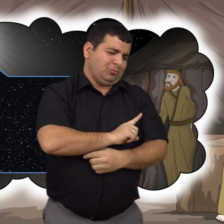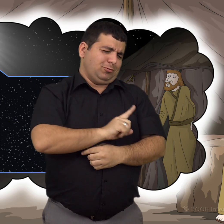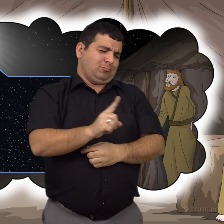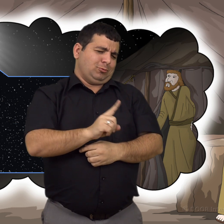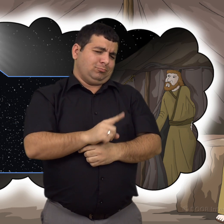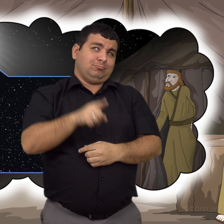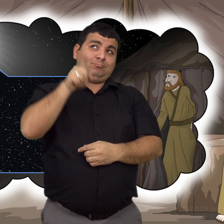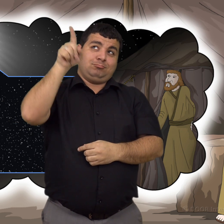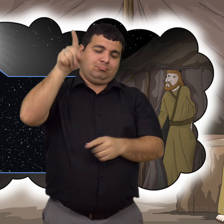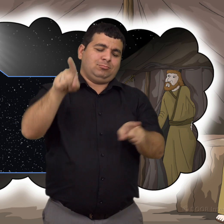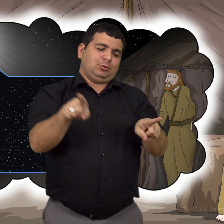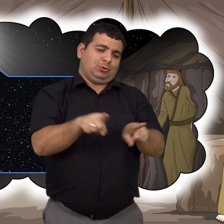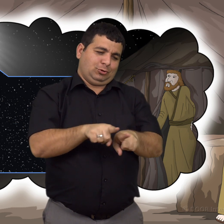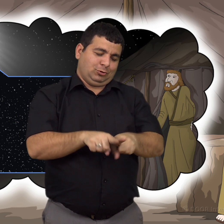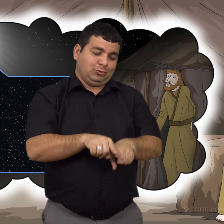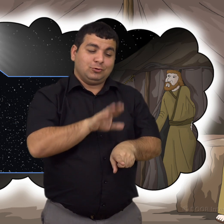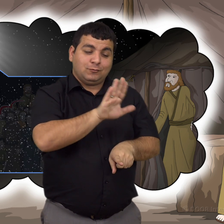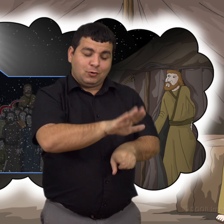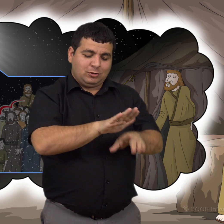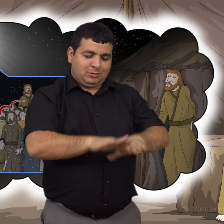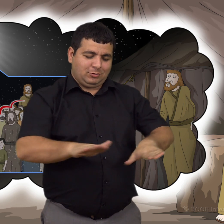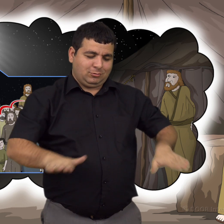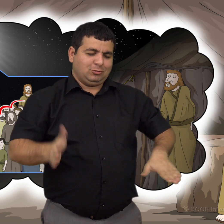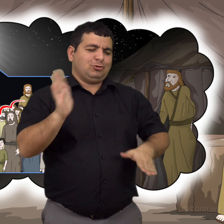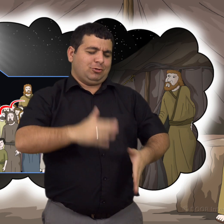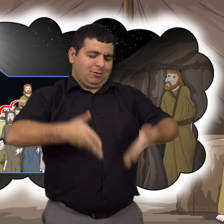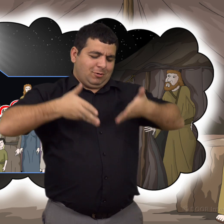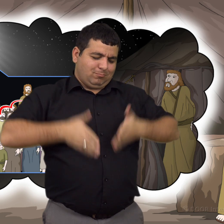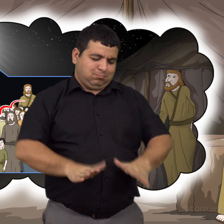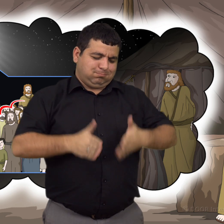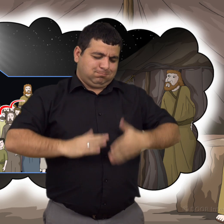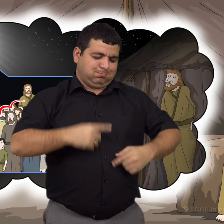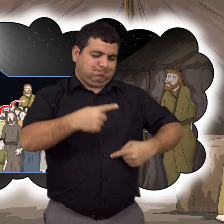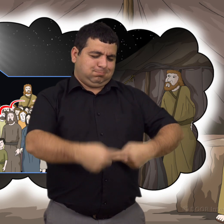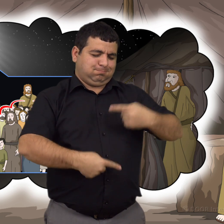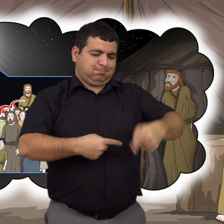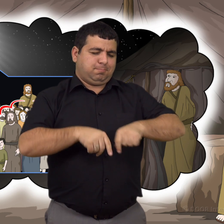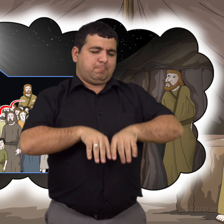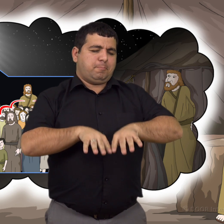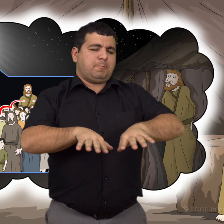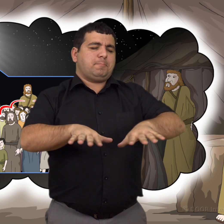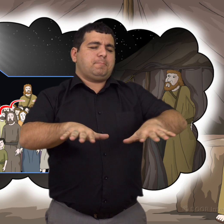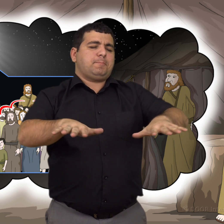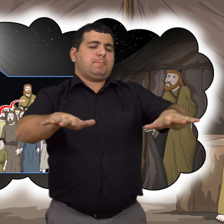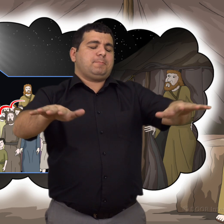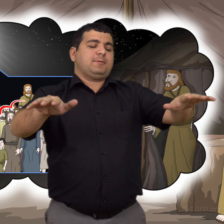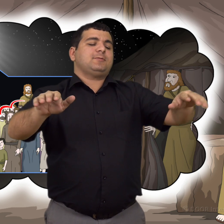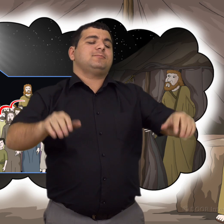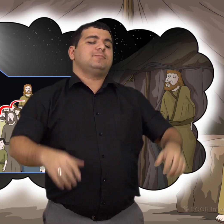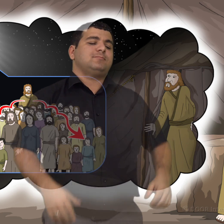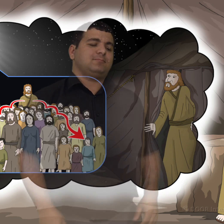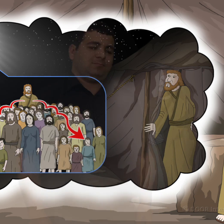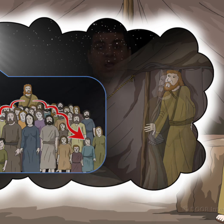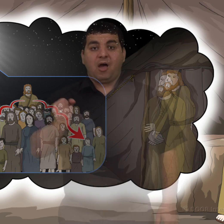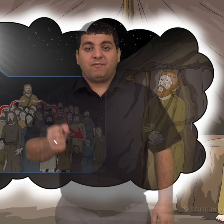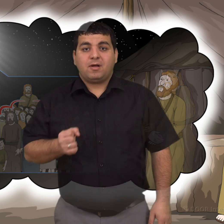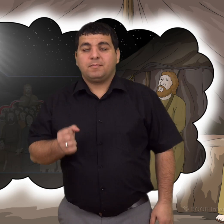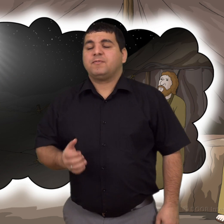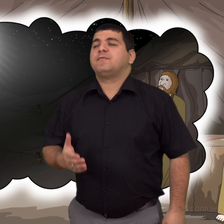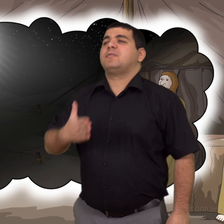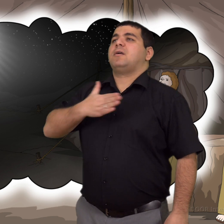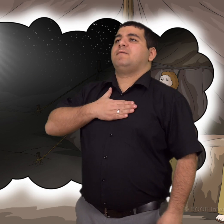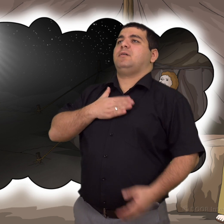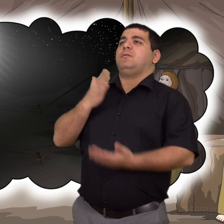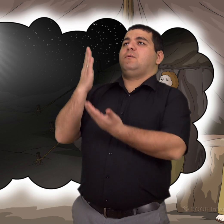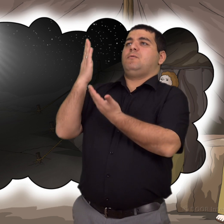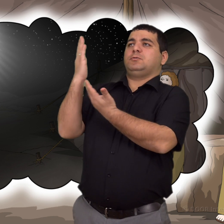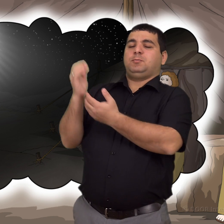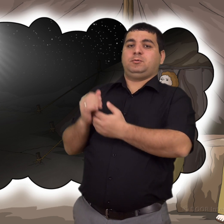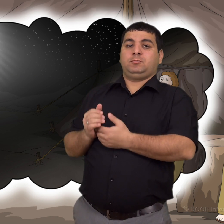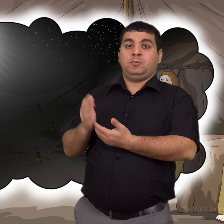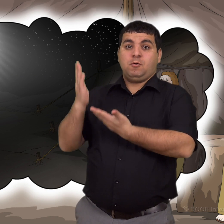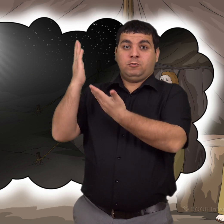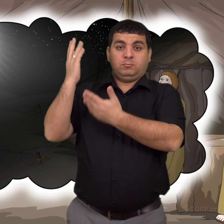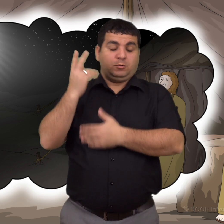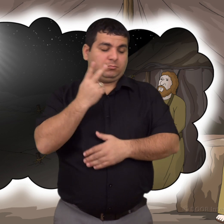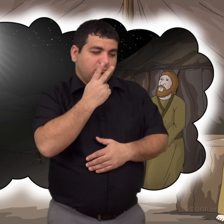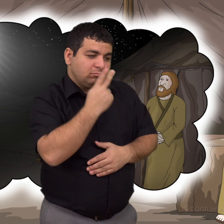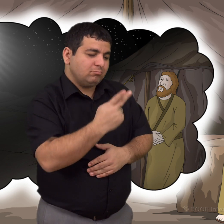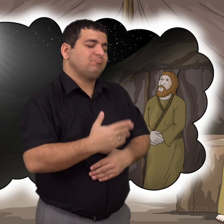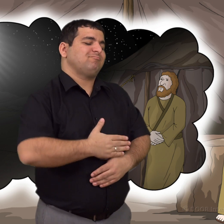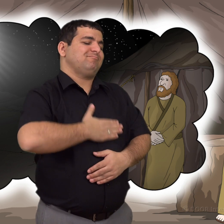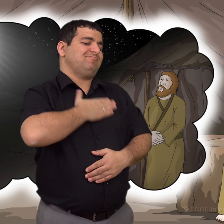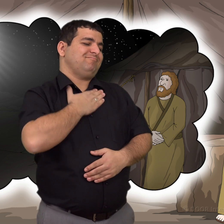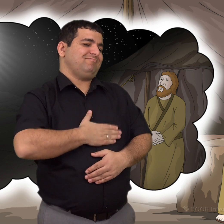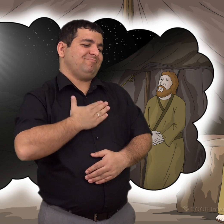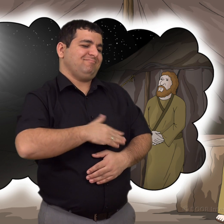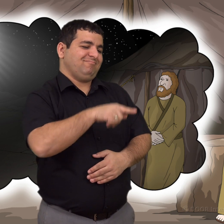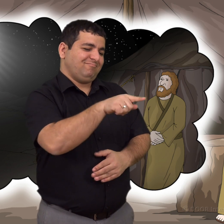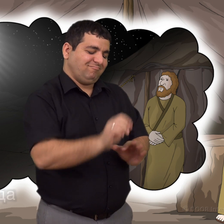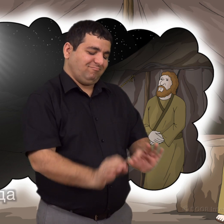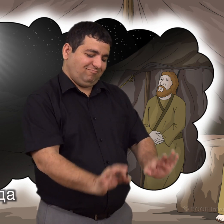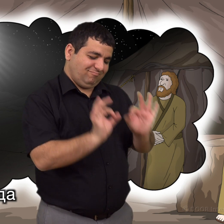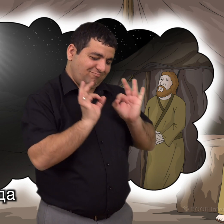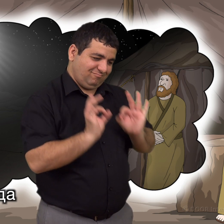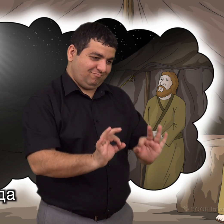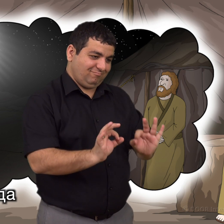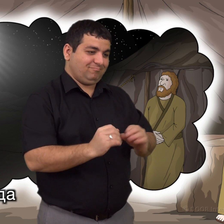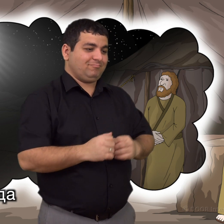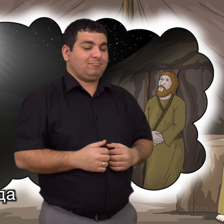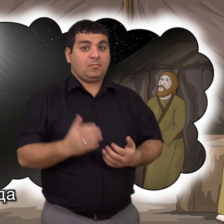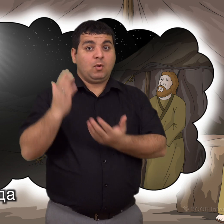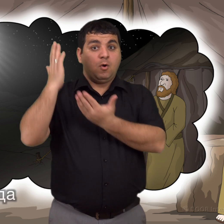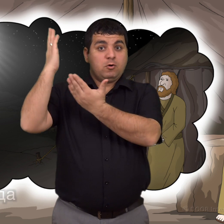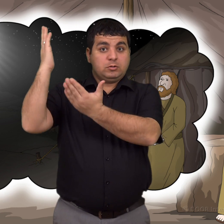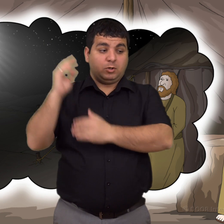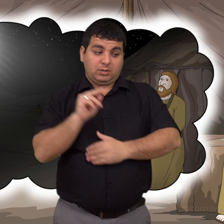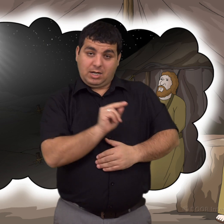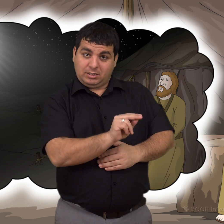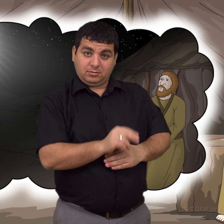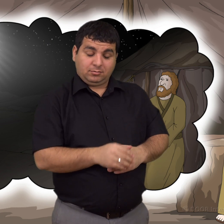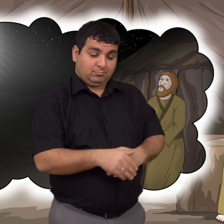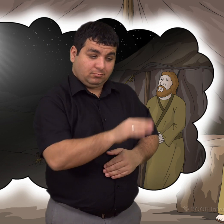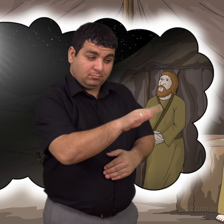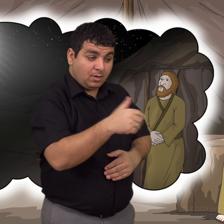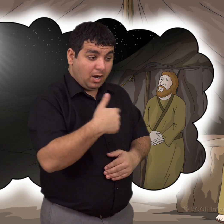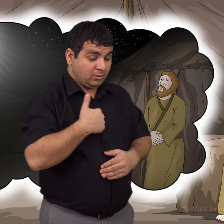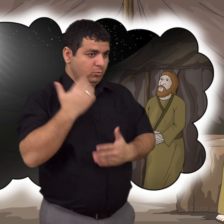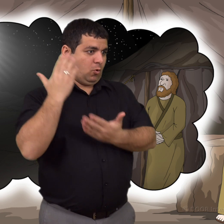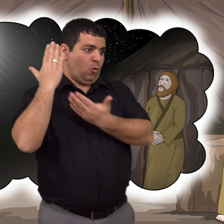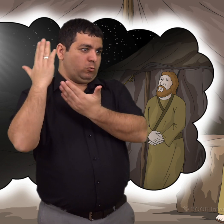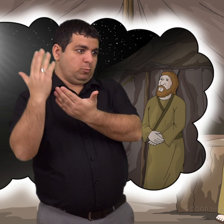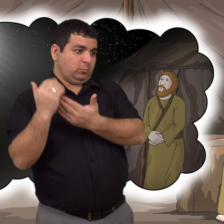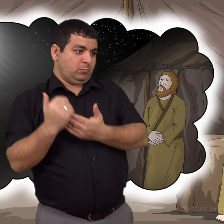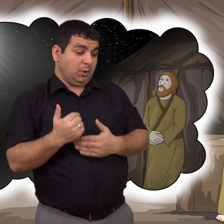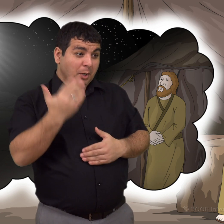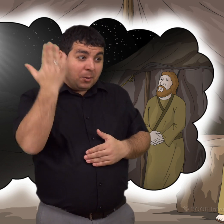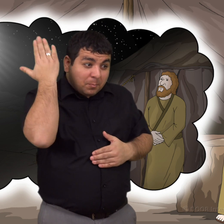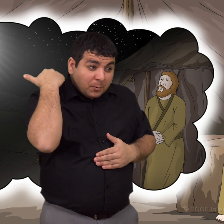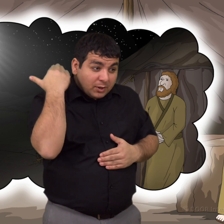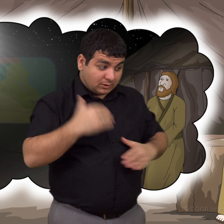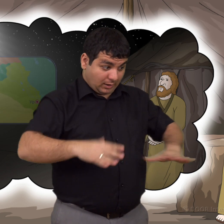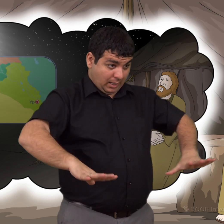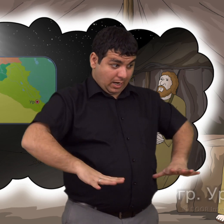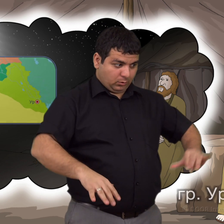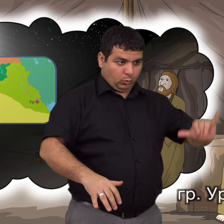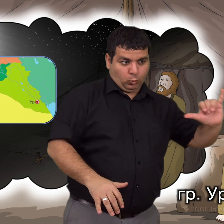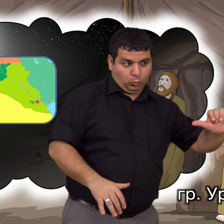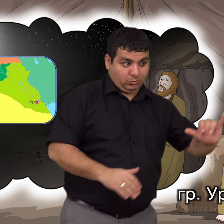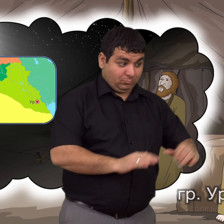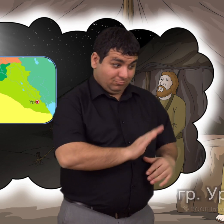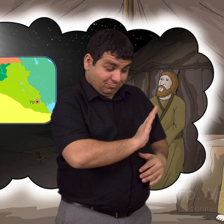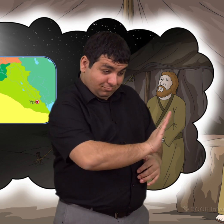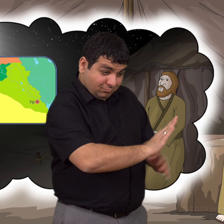Then He told him, “So shall your offspring be.” Abram believed the LORD, and it was credited to him as righteousness.